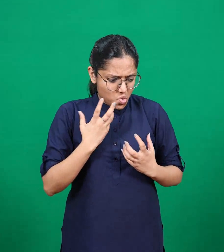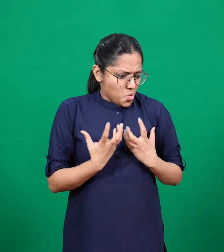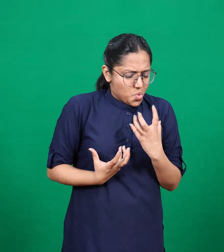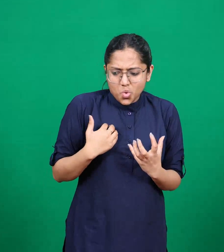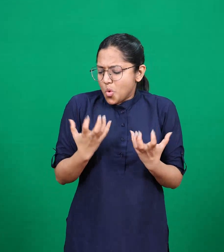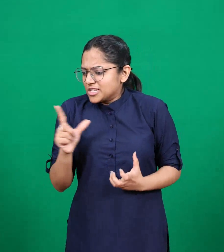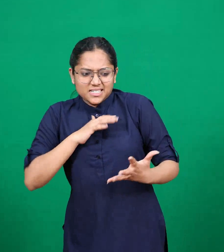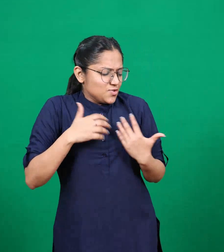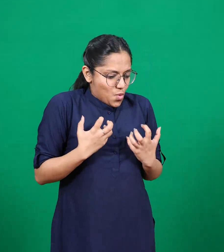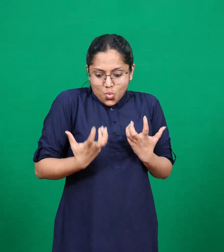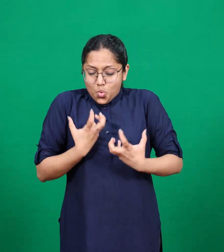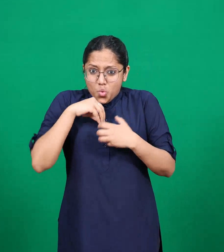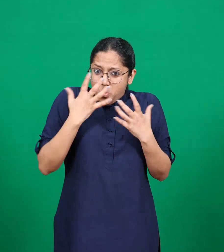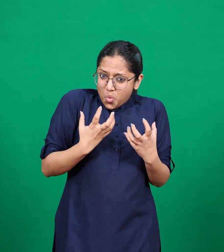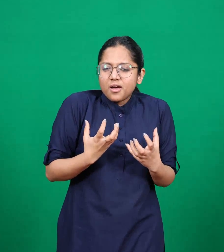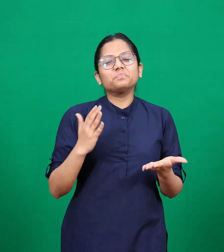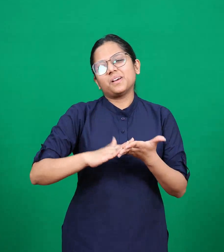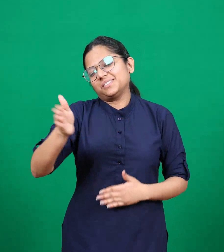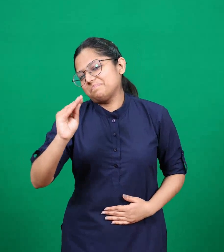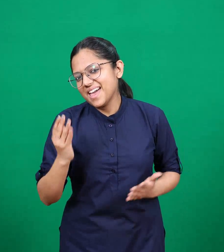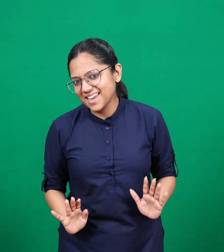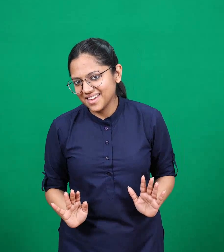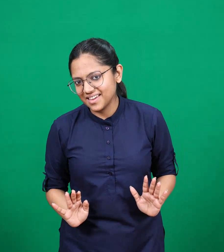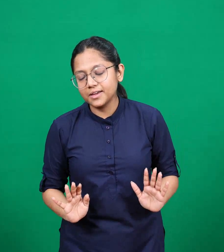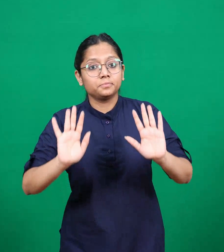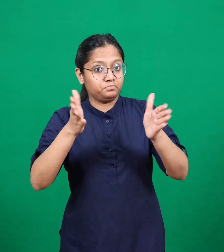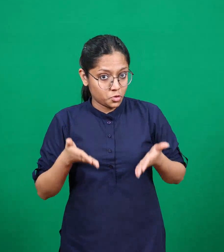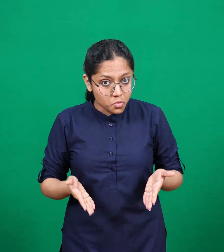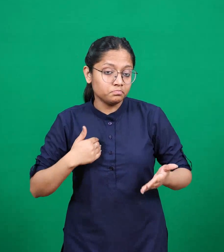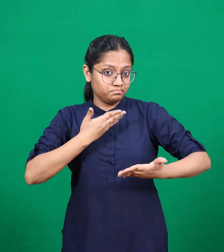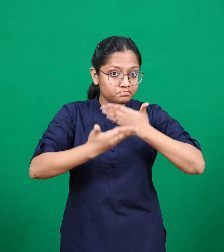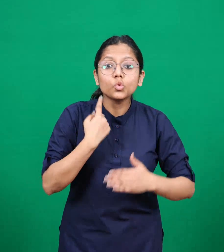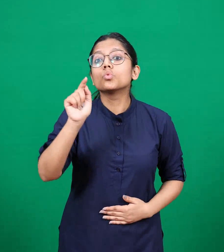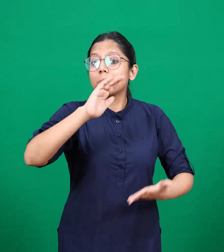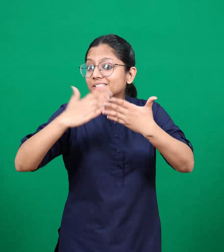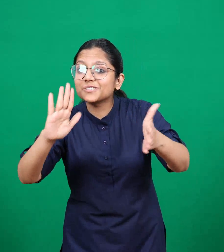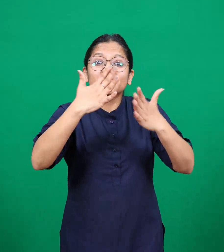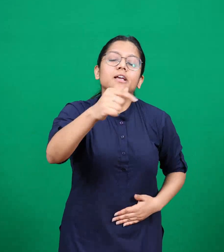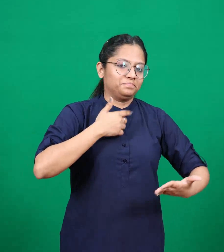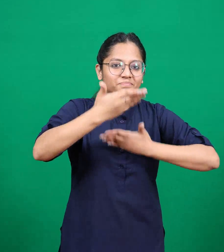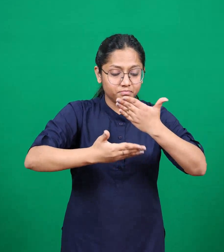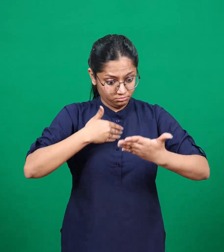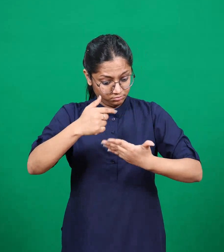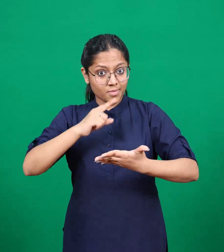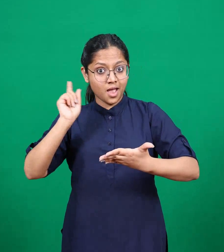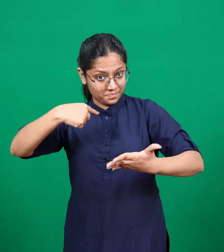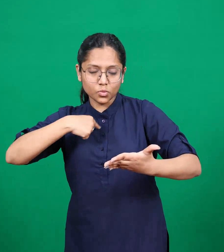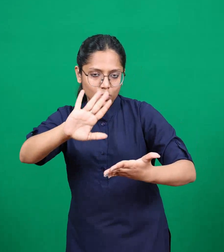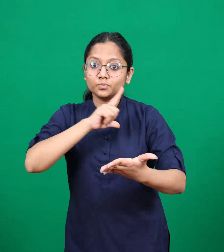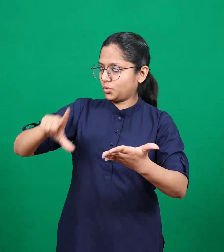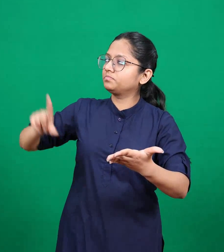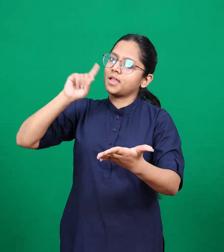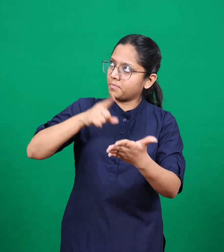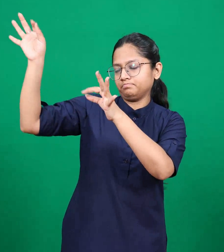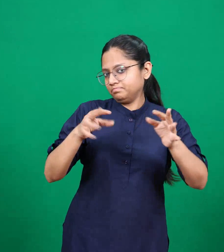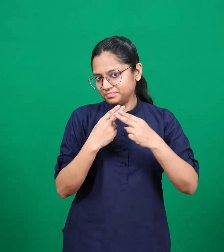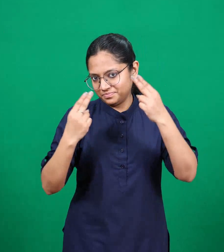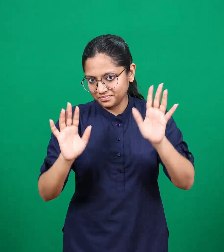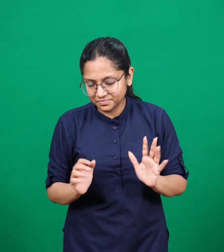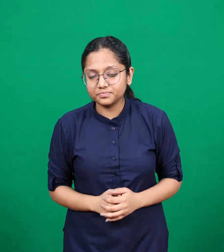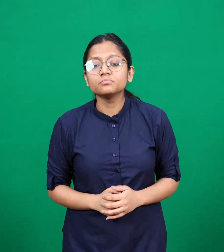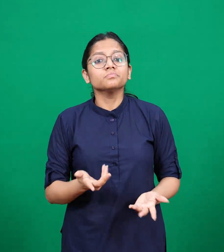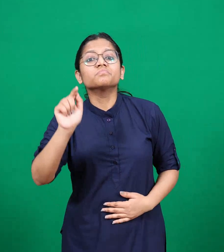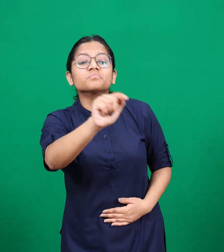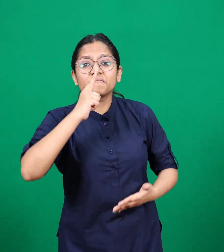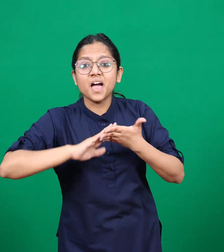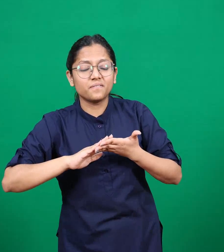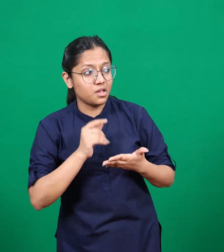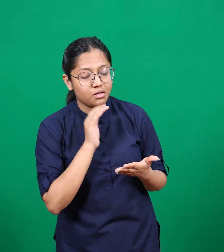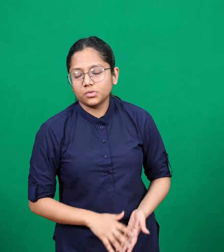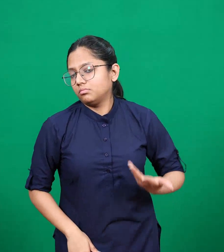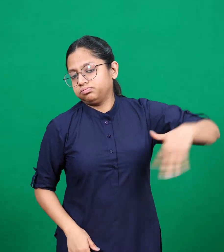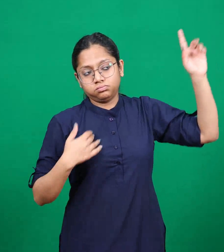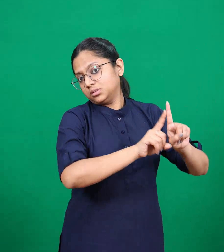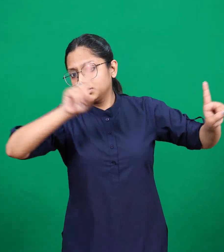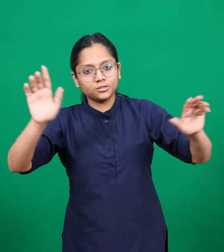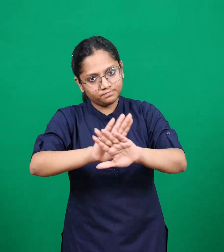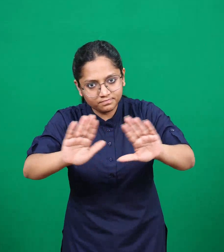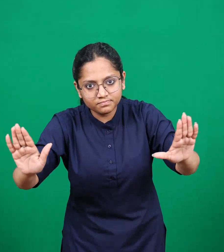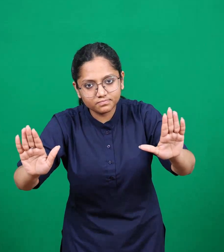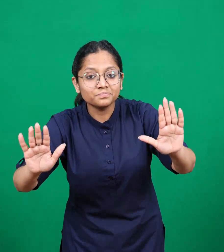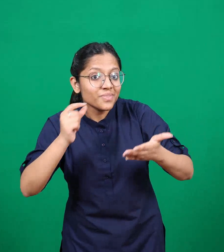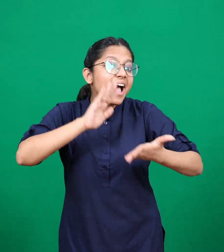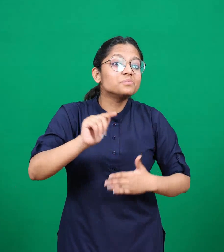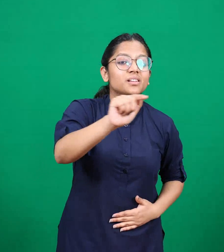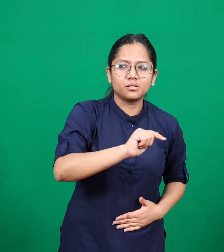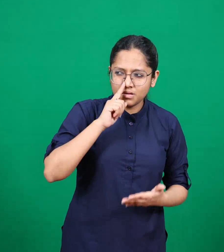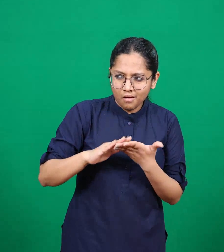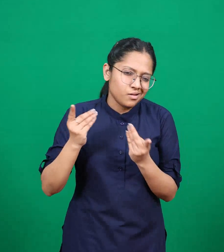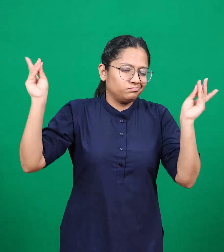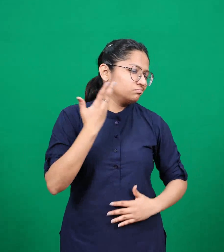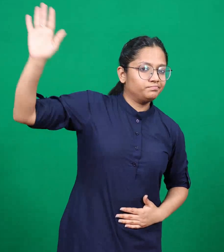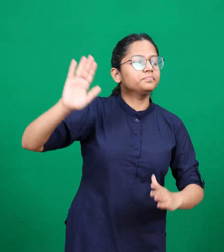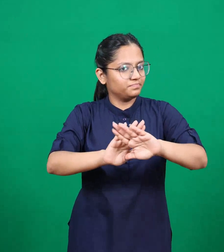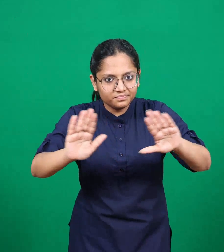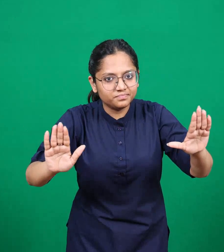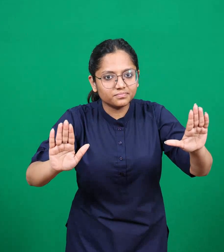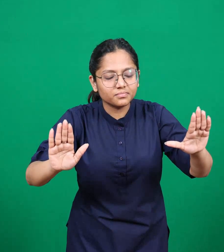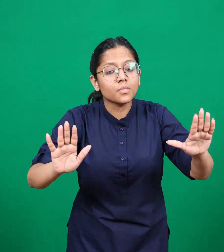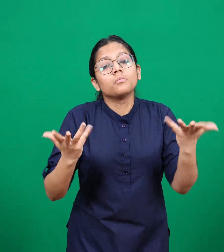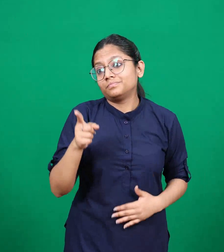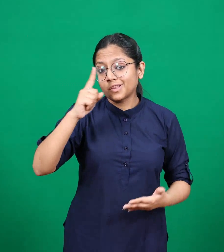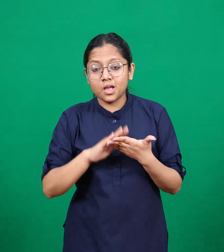For it is better to marry than to burn with passion. To the married I give this command (not I, but the Lord): A wife must not separate from her husband.